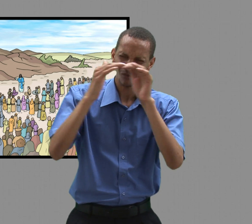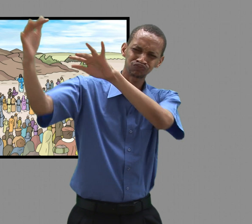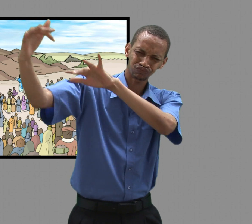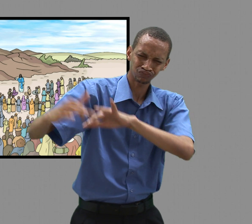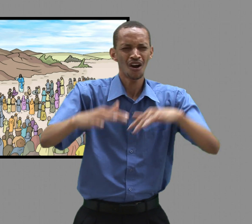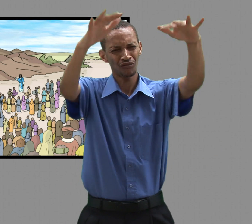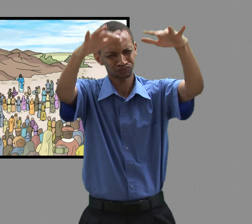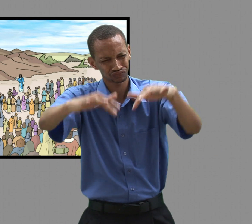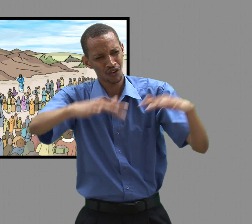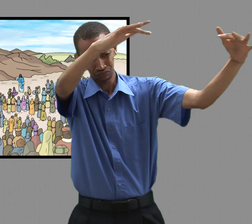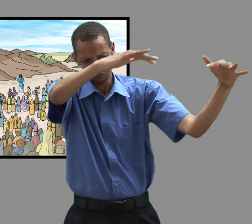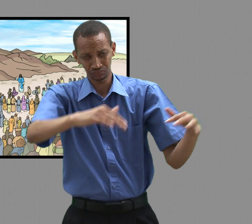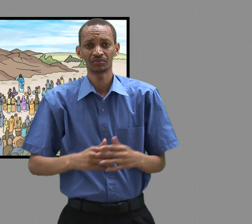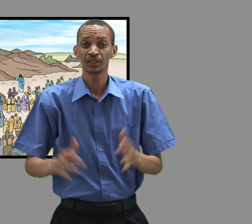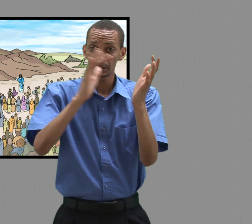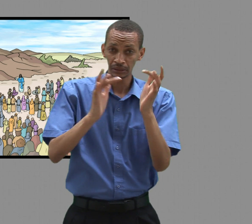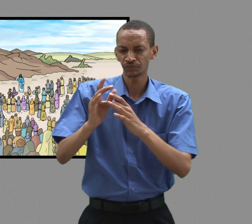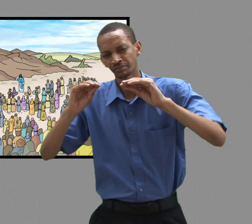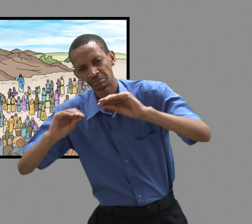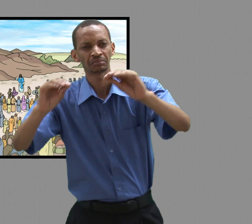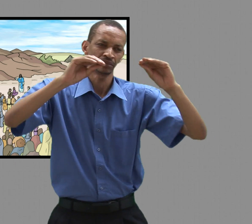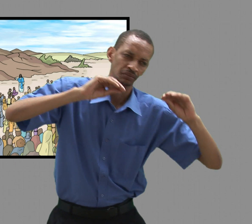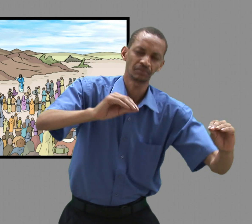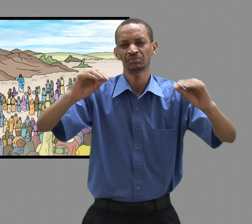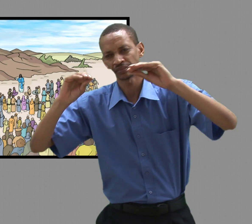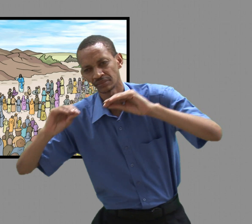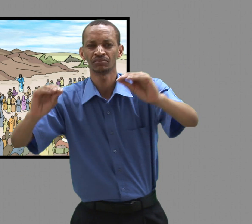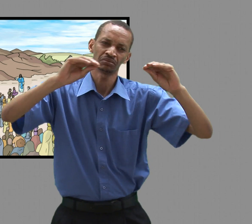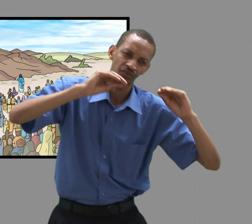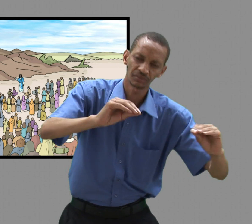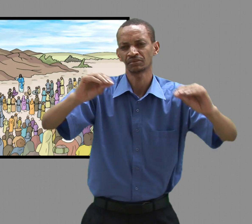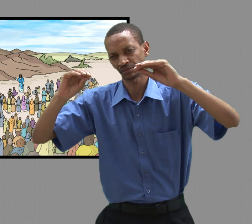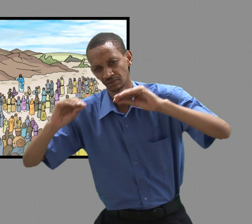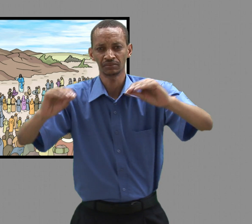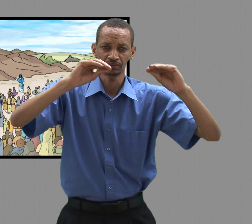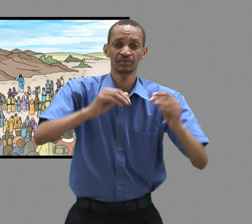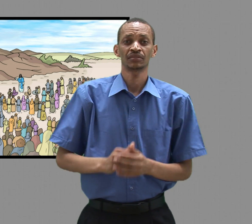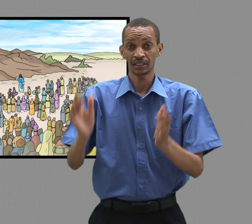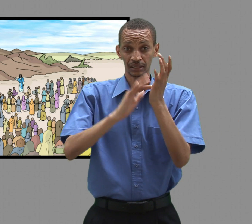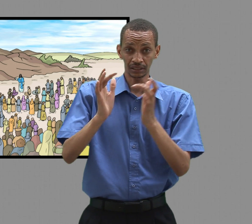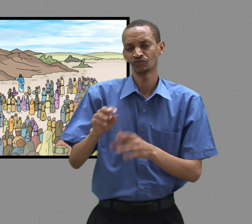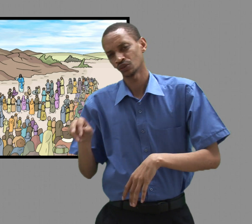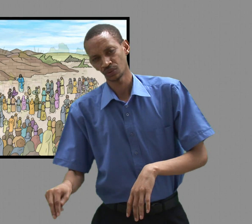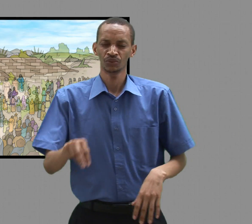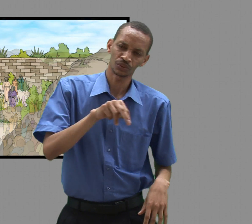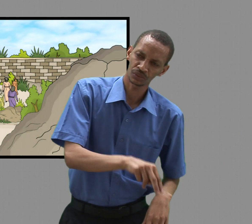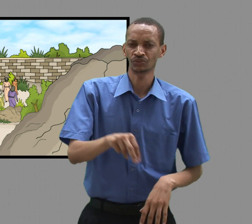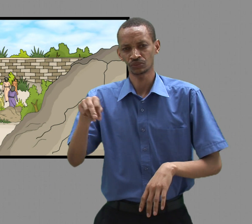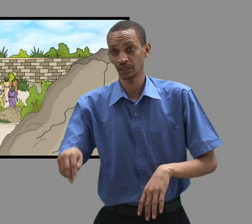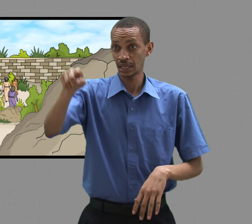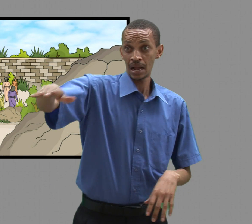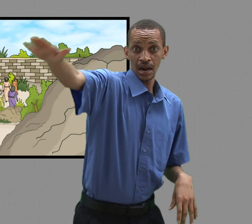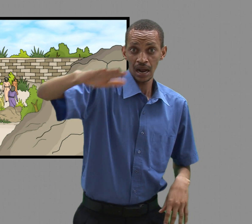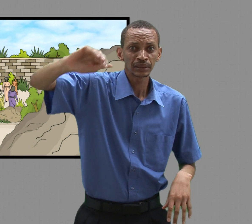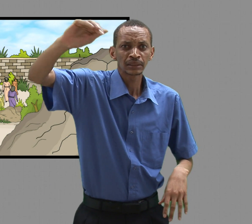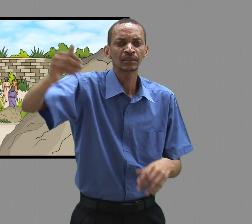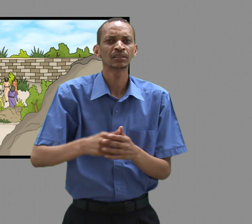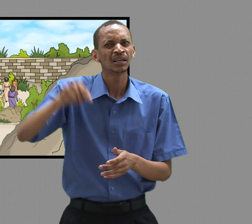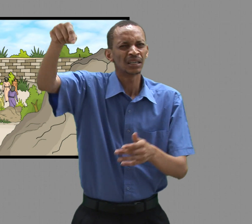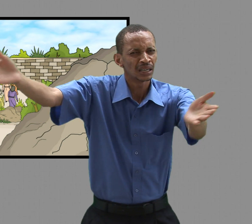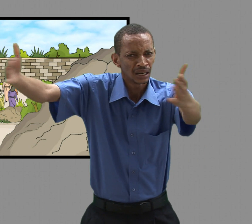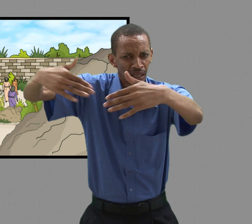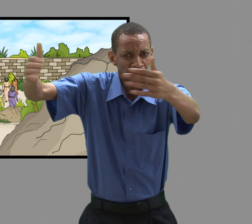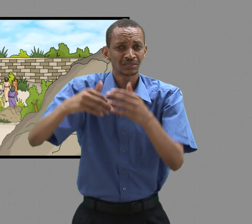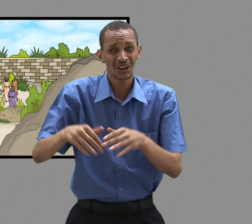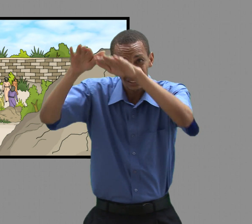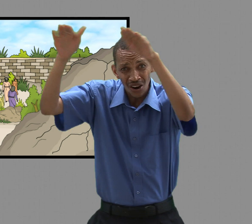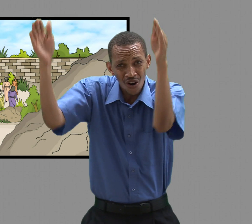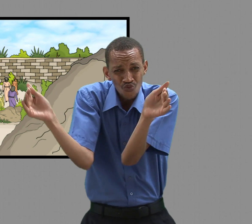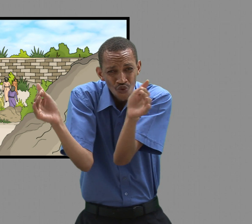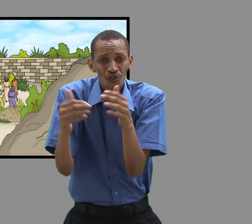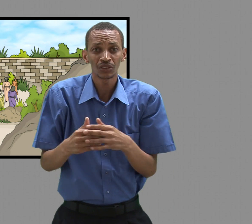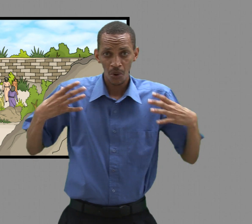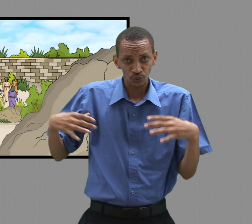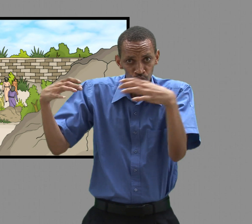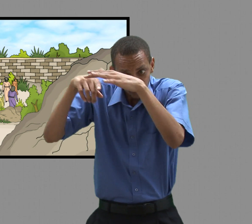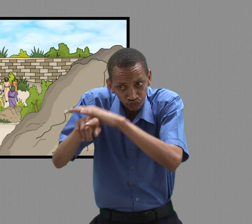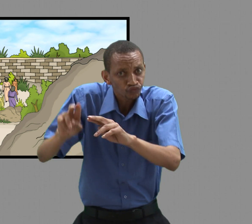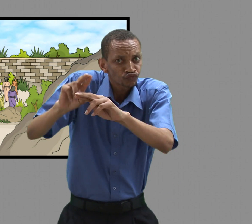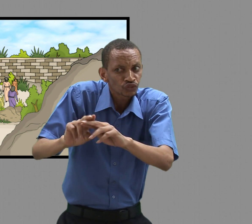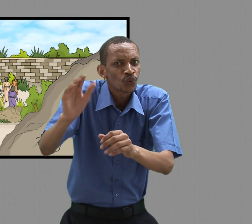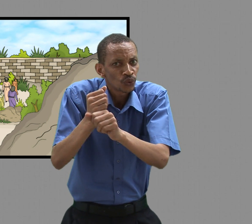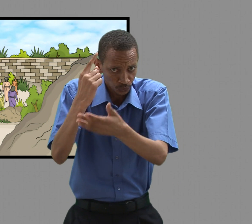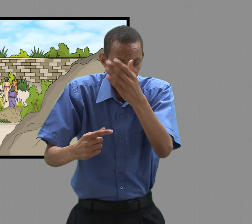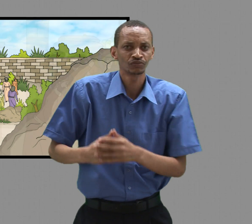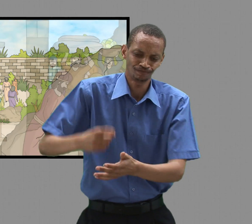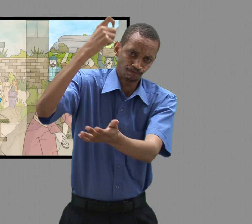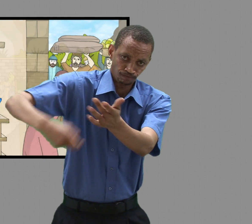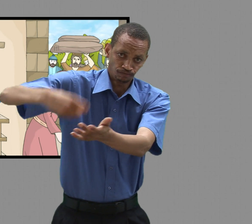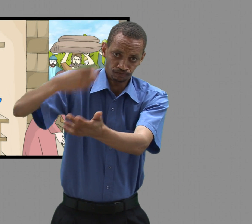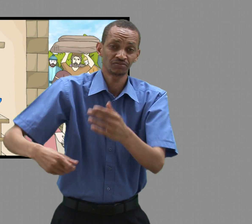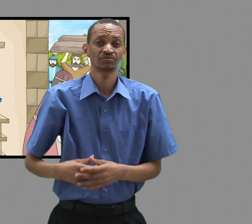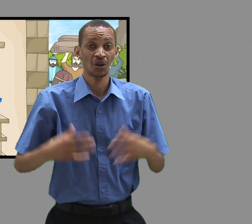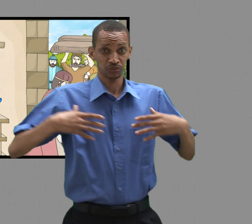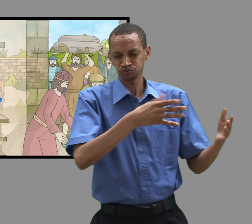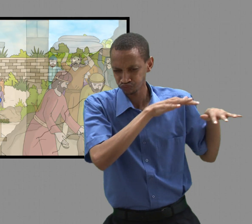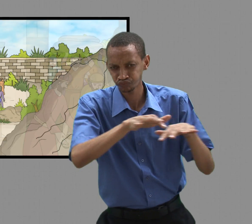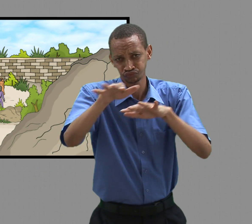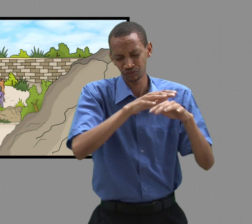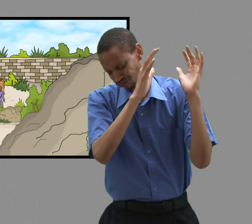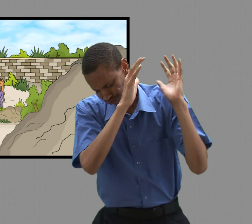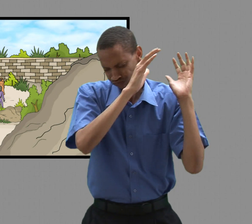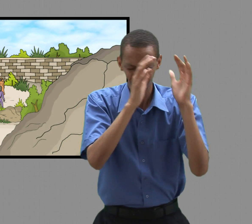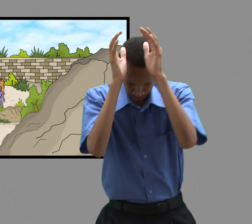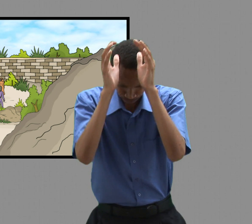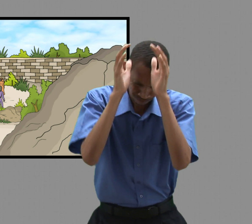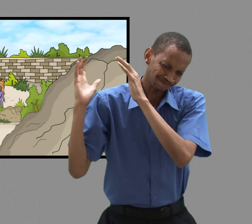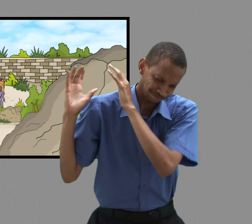All the people came to Him, and He taught them there.